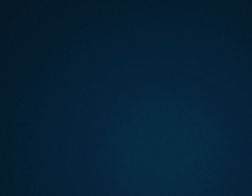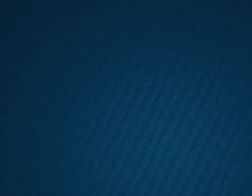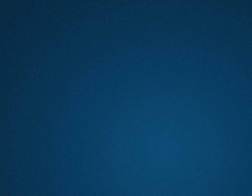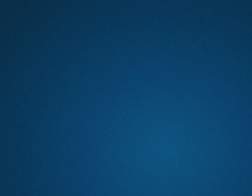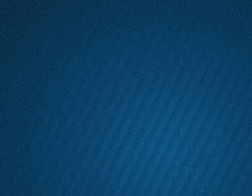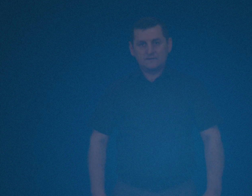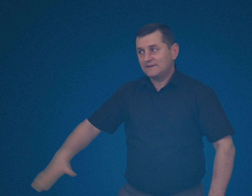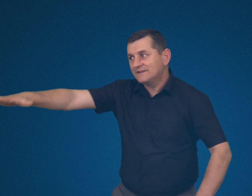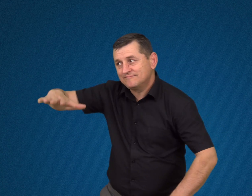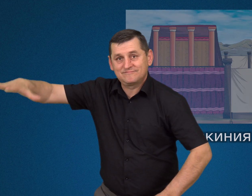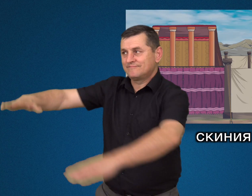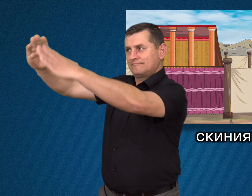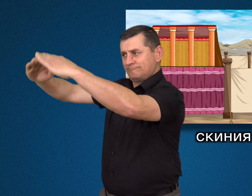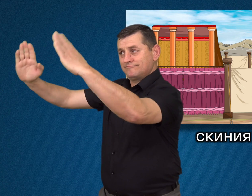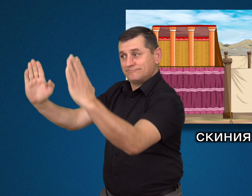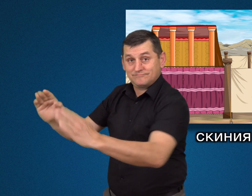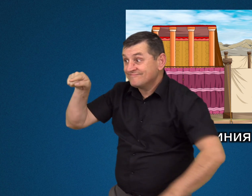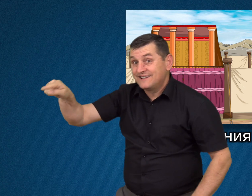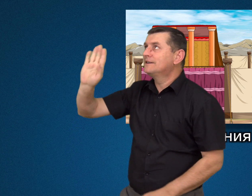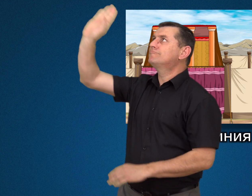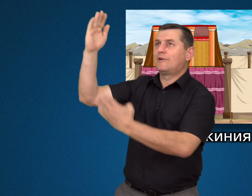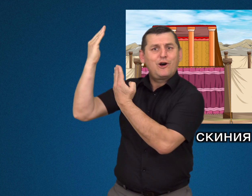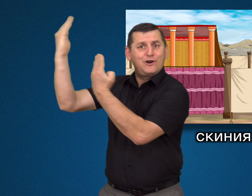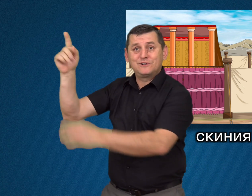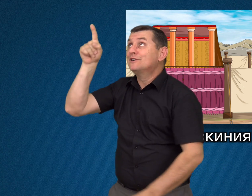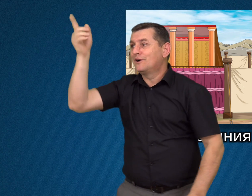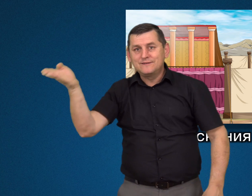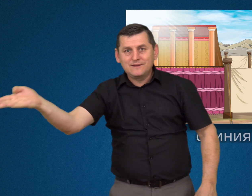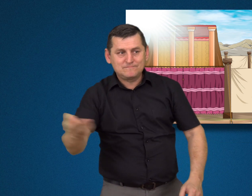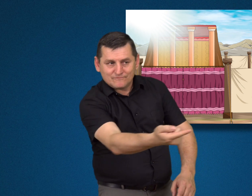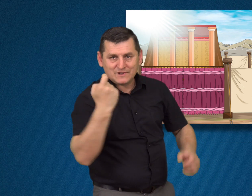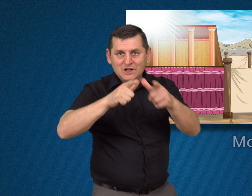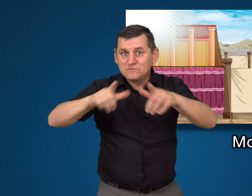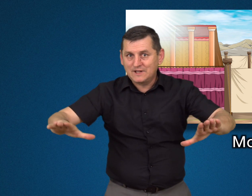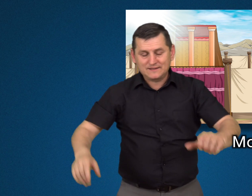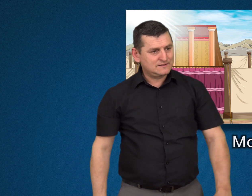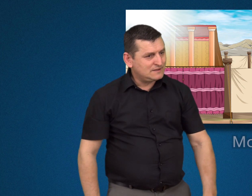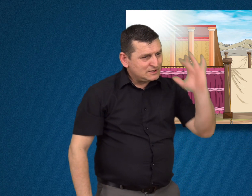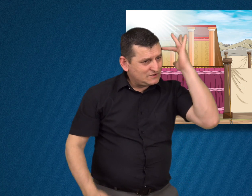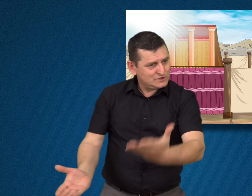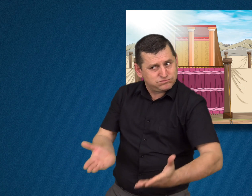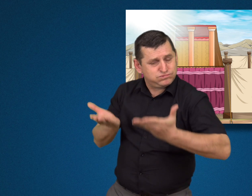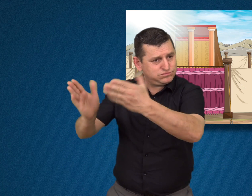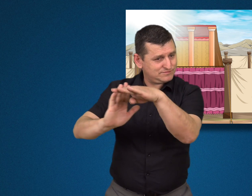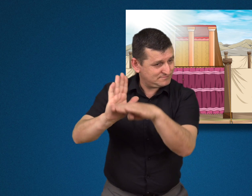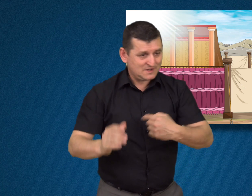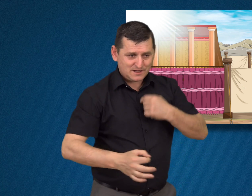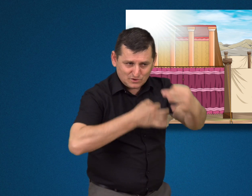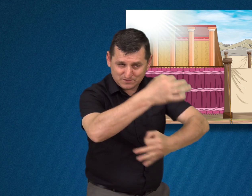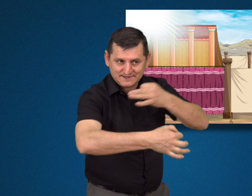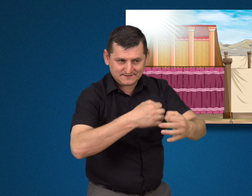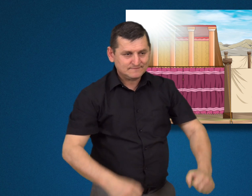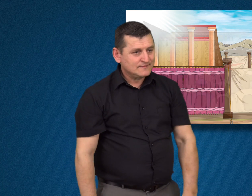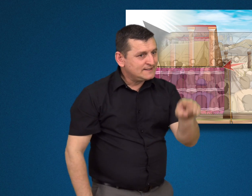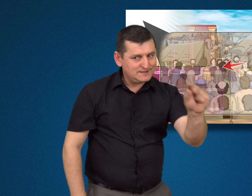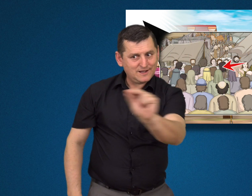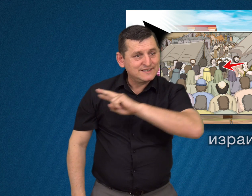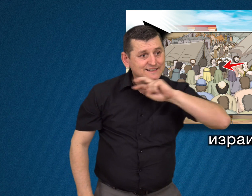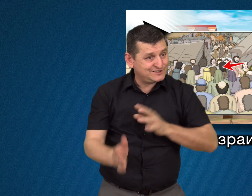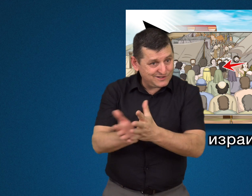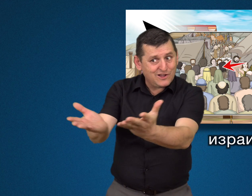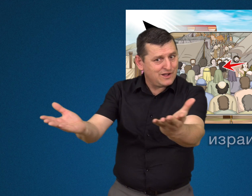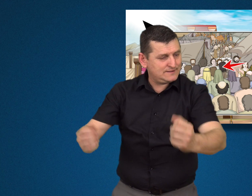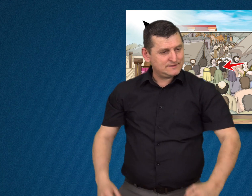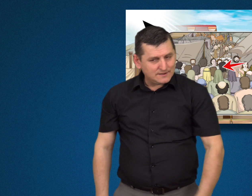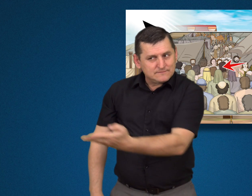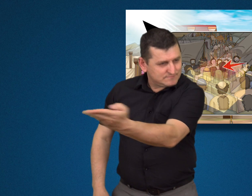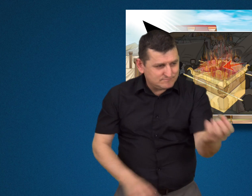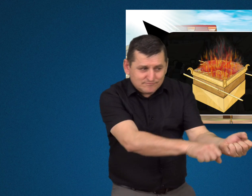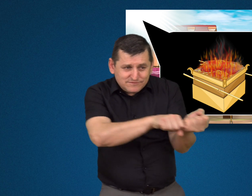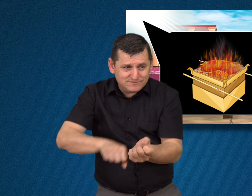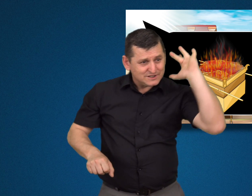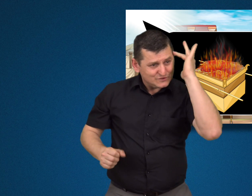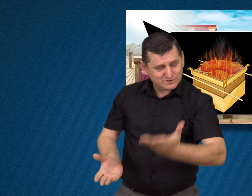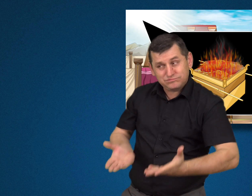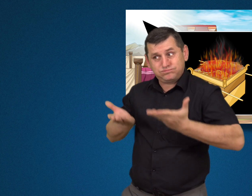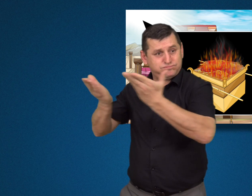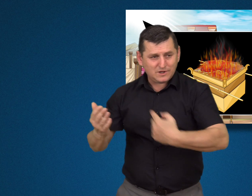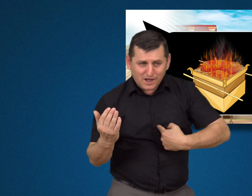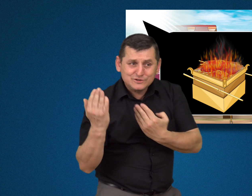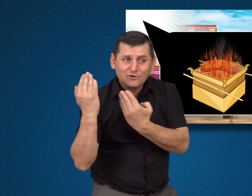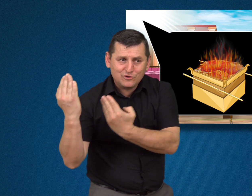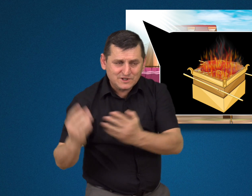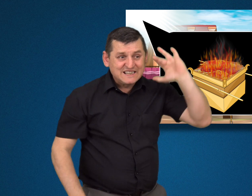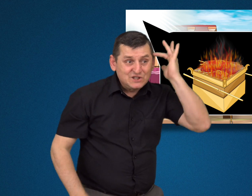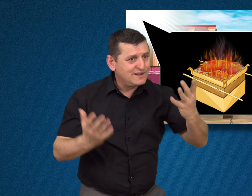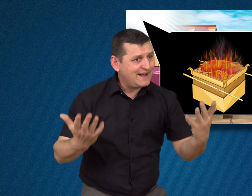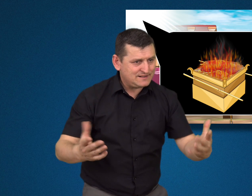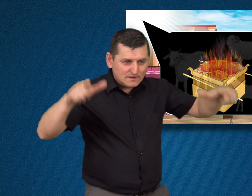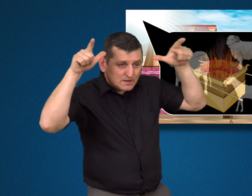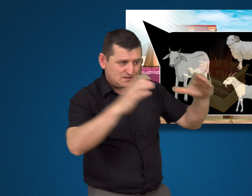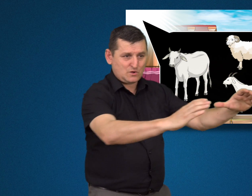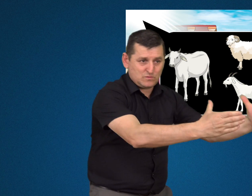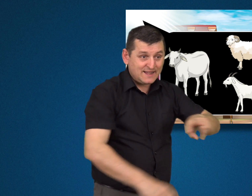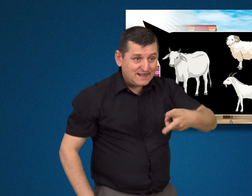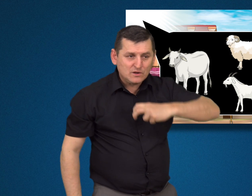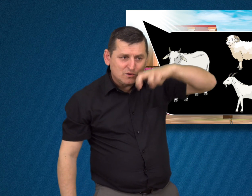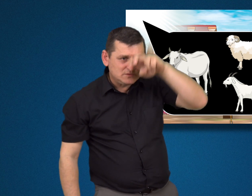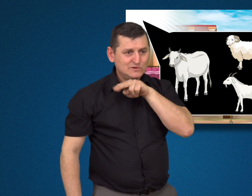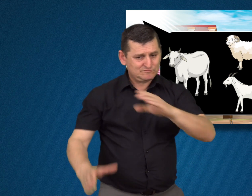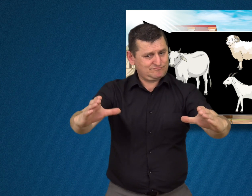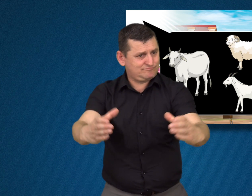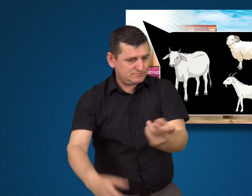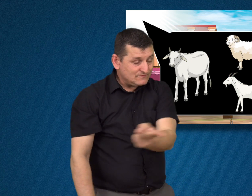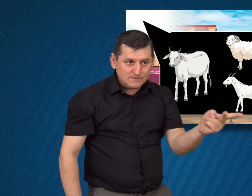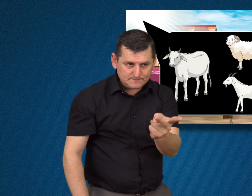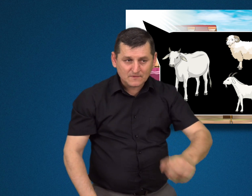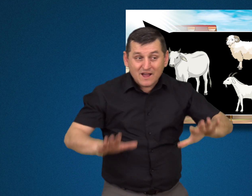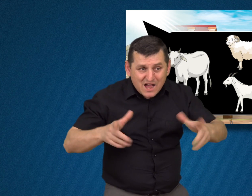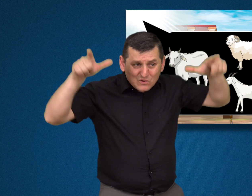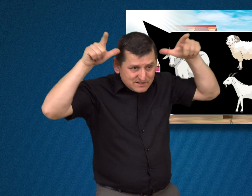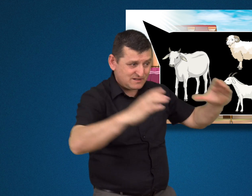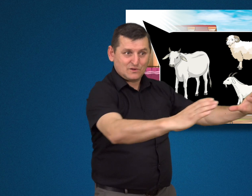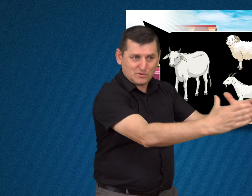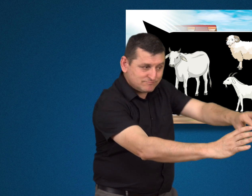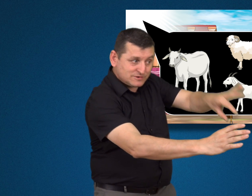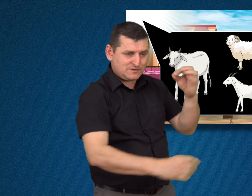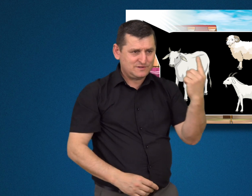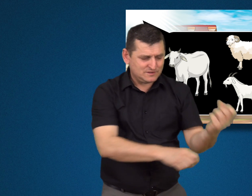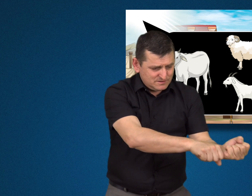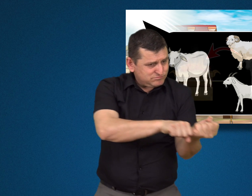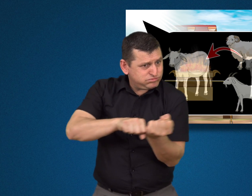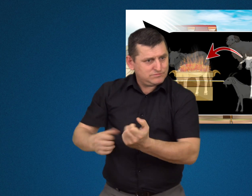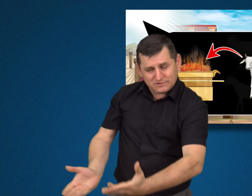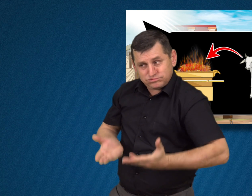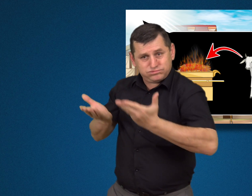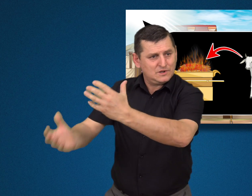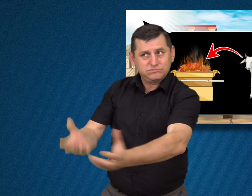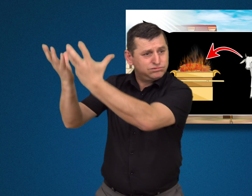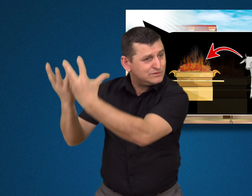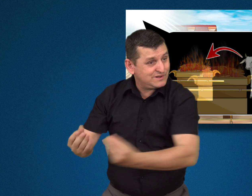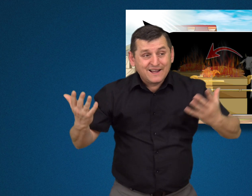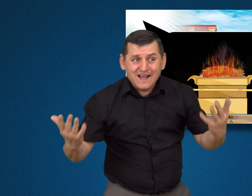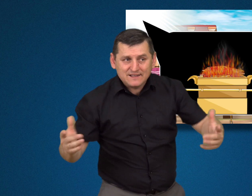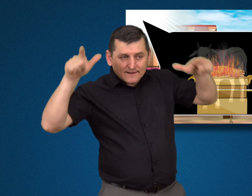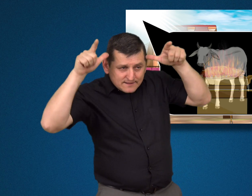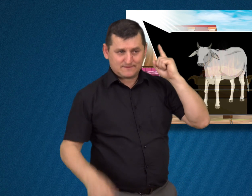Then the LORD called to Moses and spoke to him from the Tent of Meeting, saying, “Speak to the Israelites and tell them: When any of you brings an offering to the LORD, you may bring as your offering an animal from the herd or the flock.